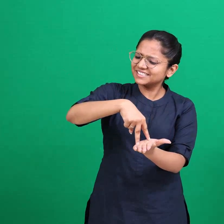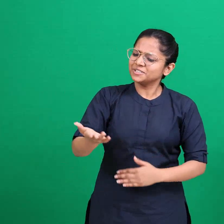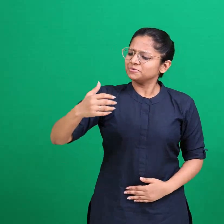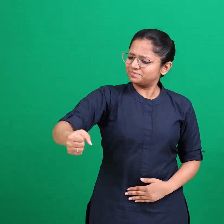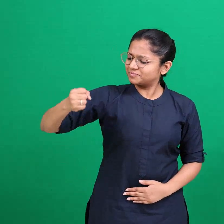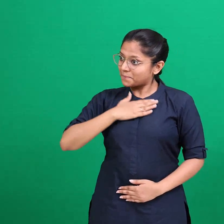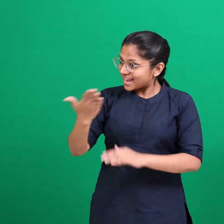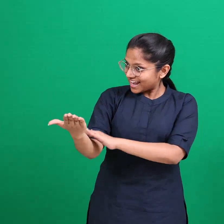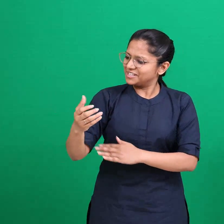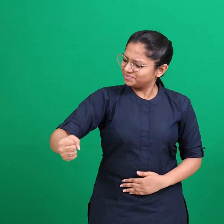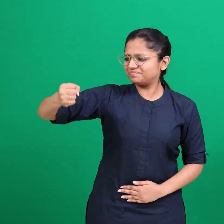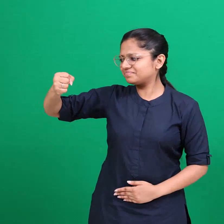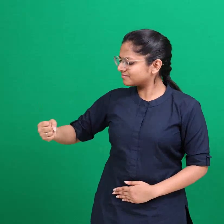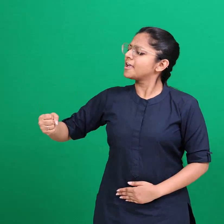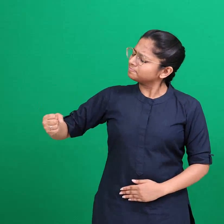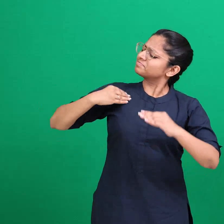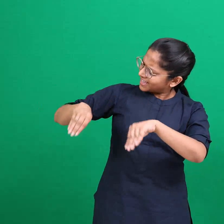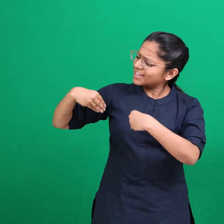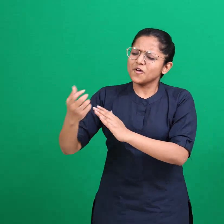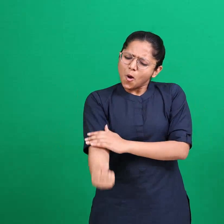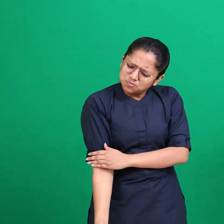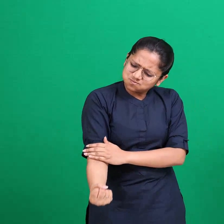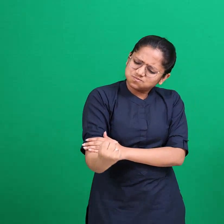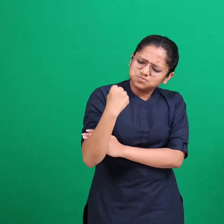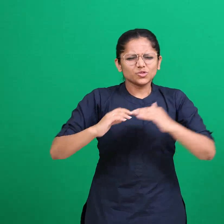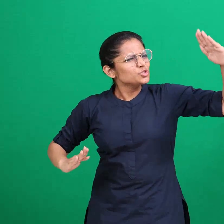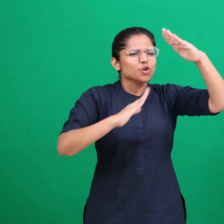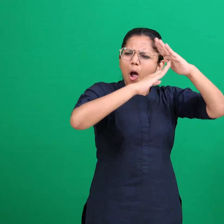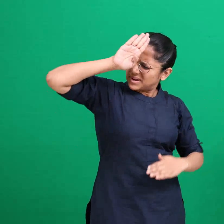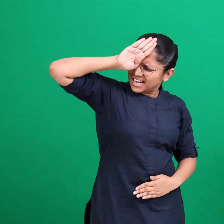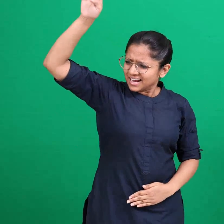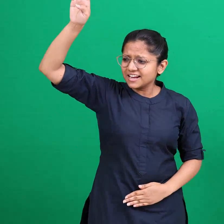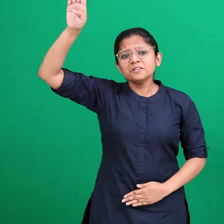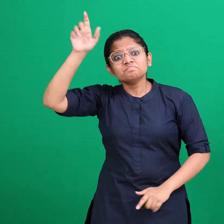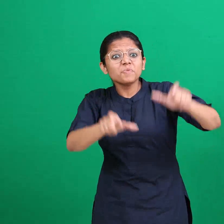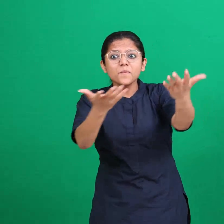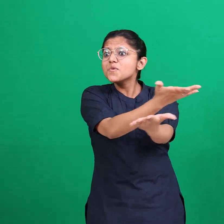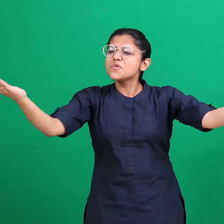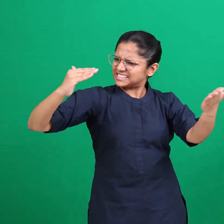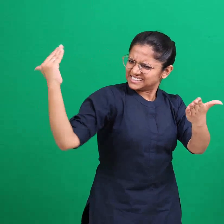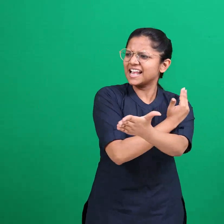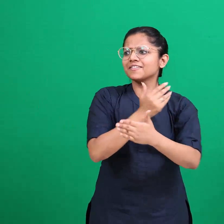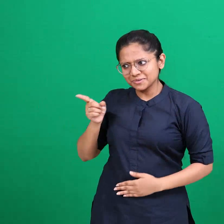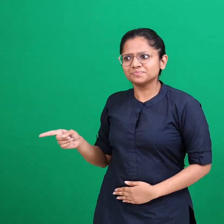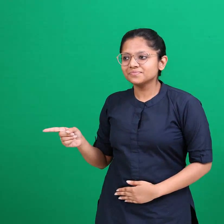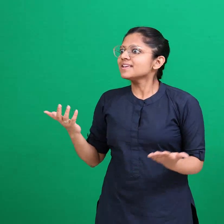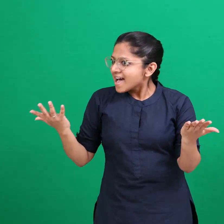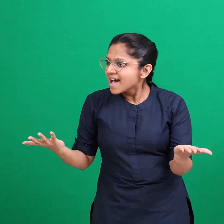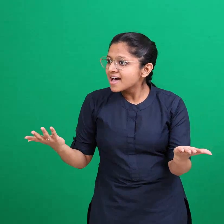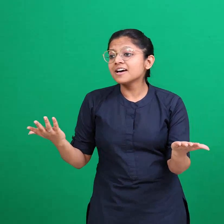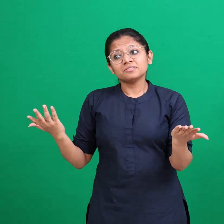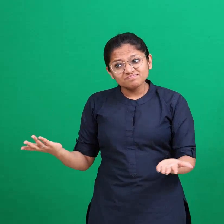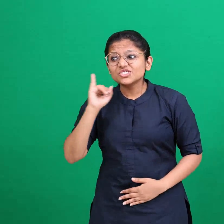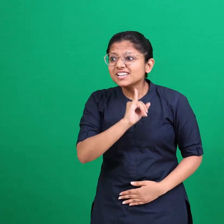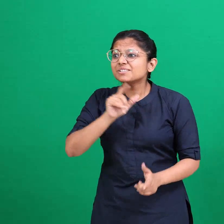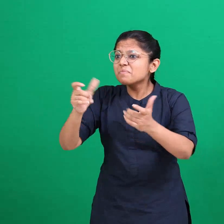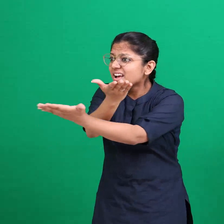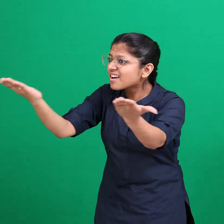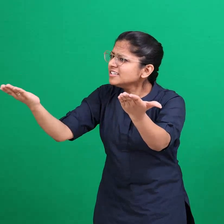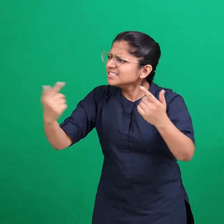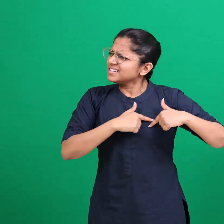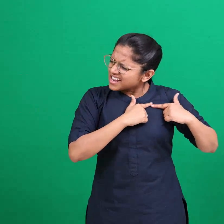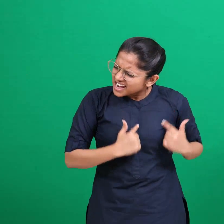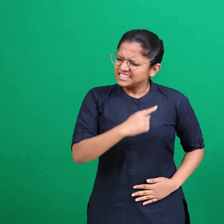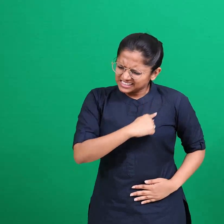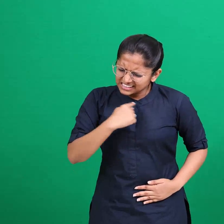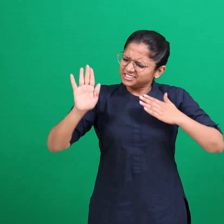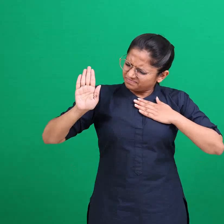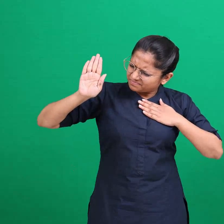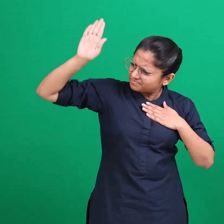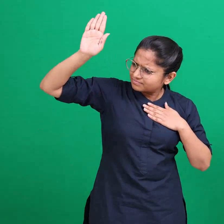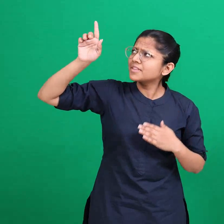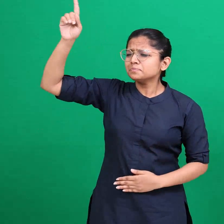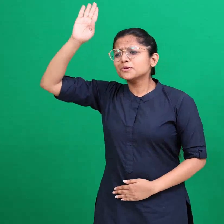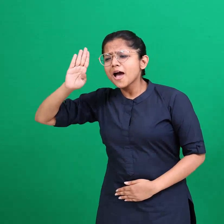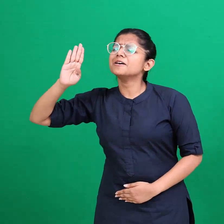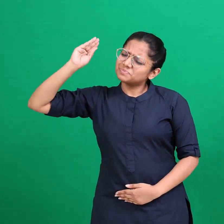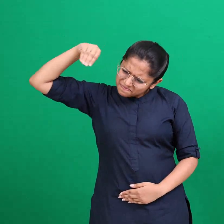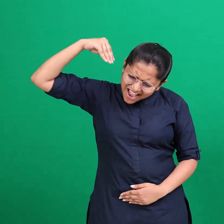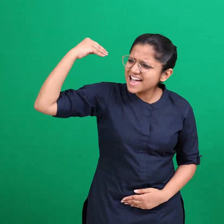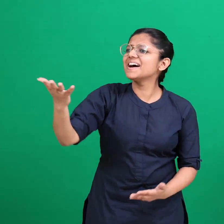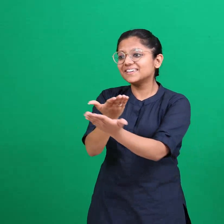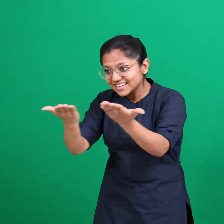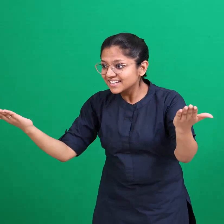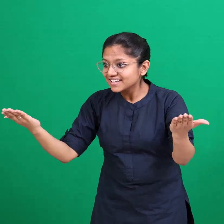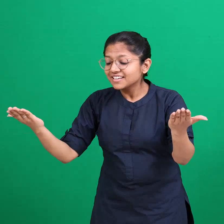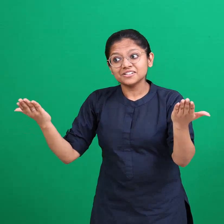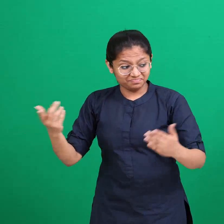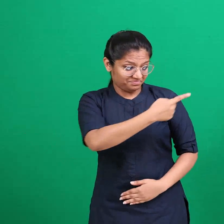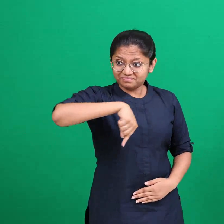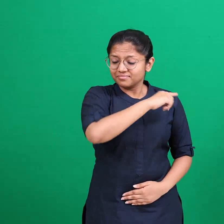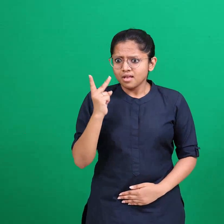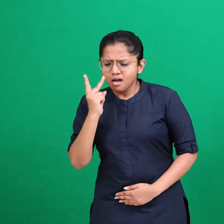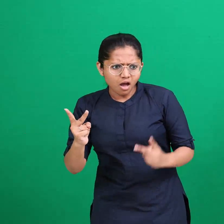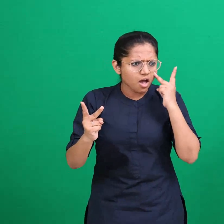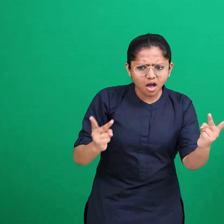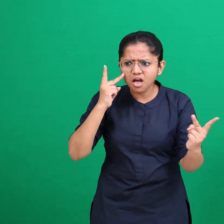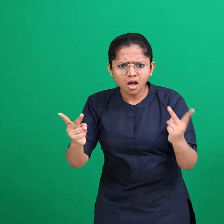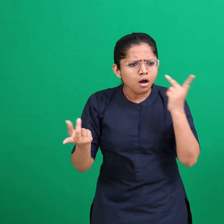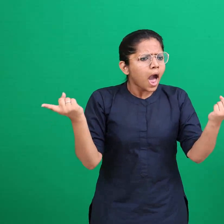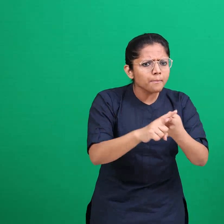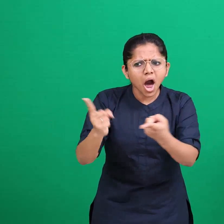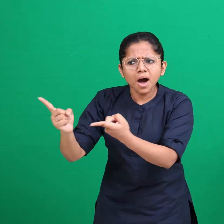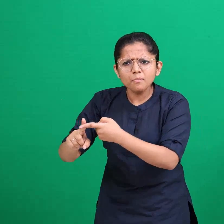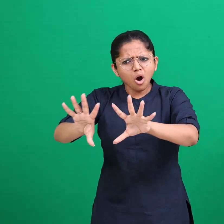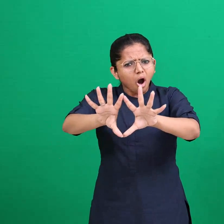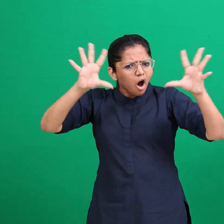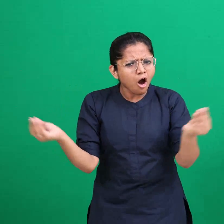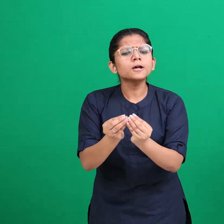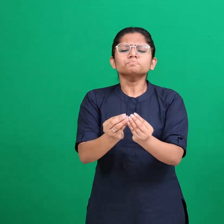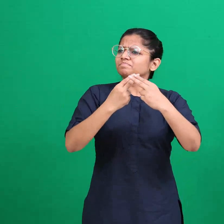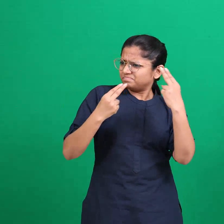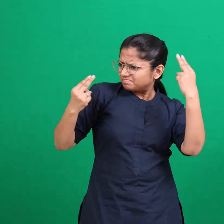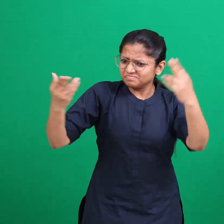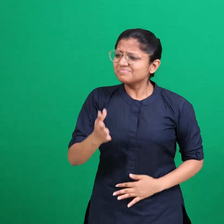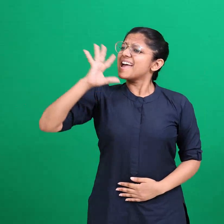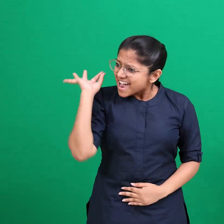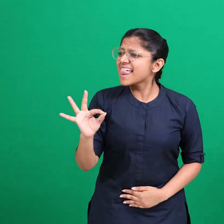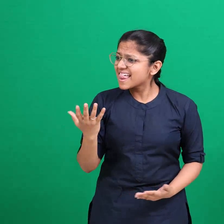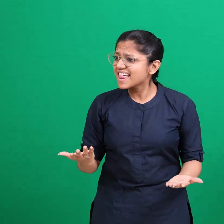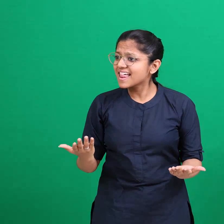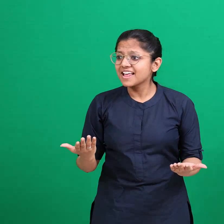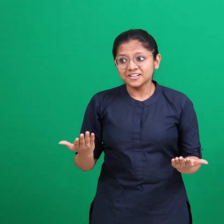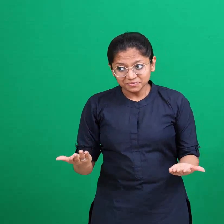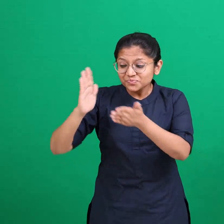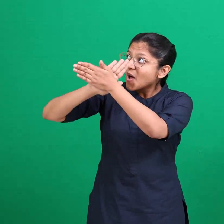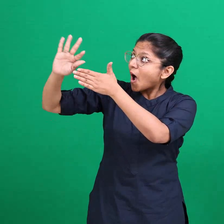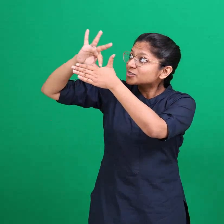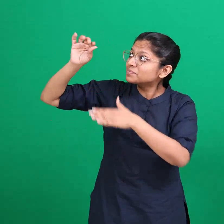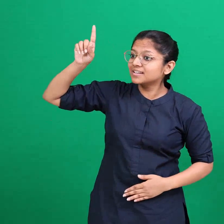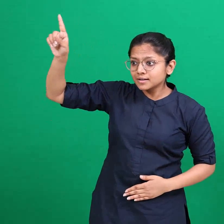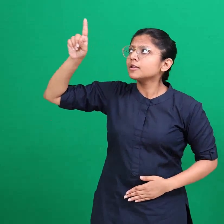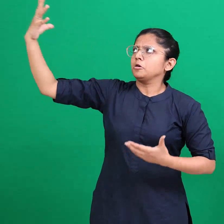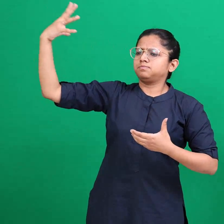God exalted Him to His right hand as Prince and Savior, in order to grant repentance and forgiveness of sins to Israel.